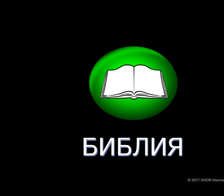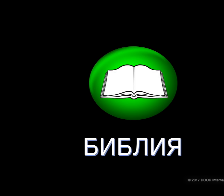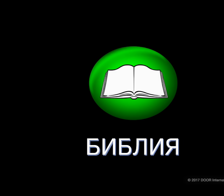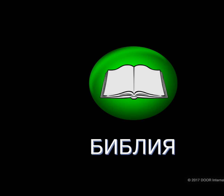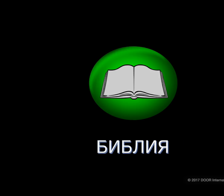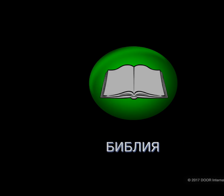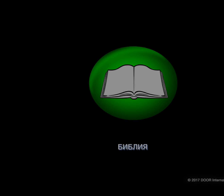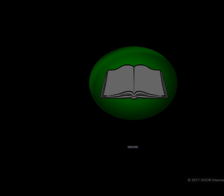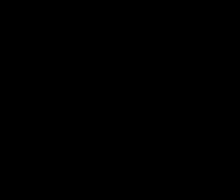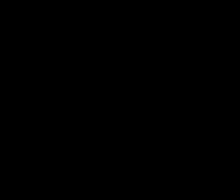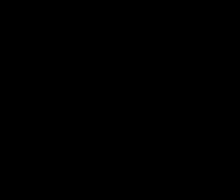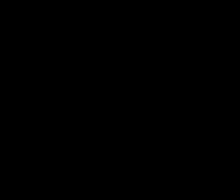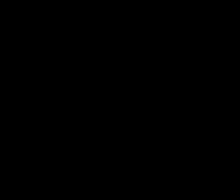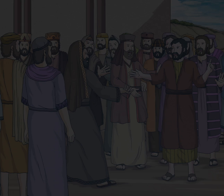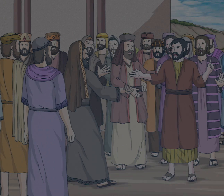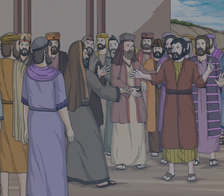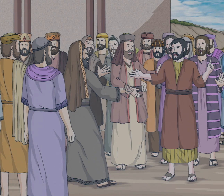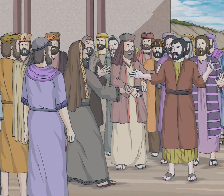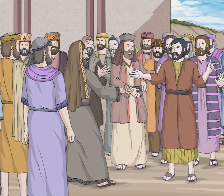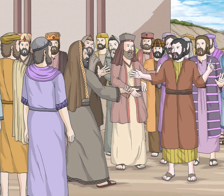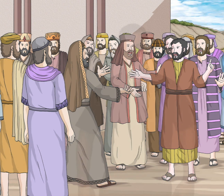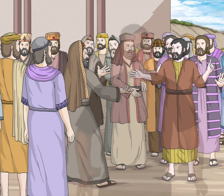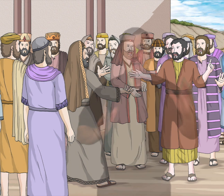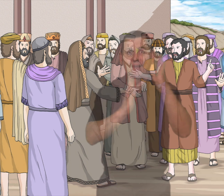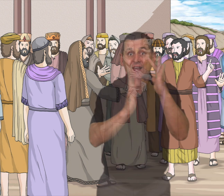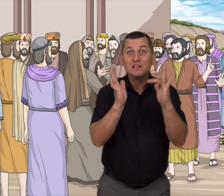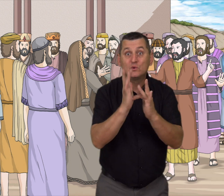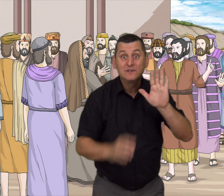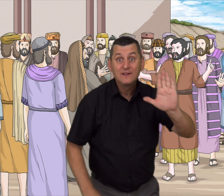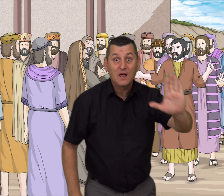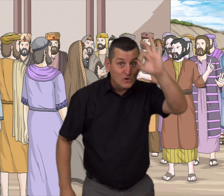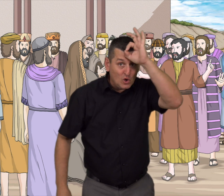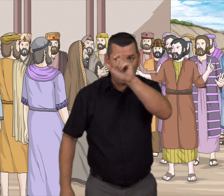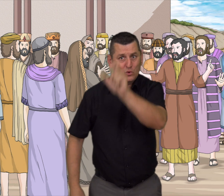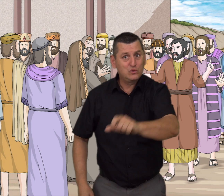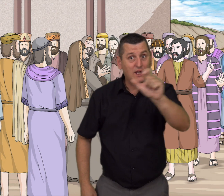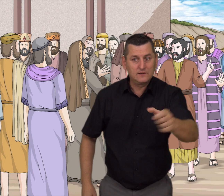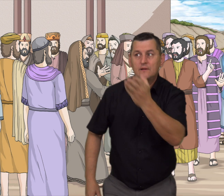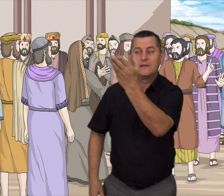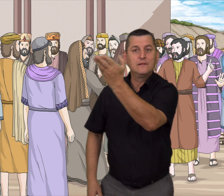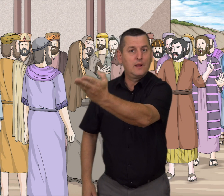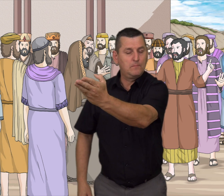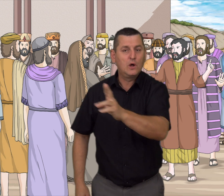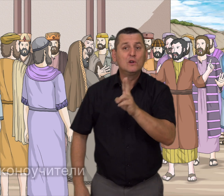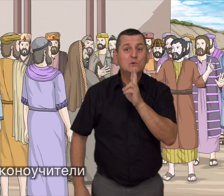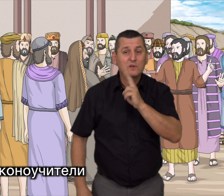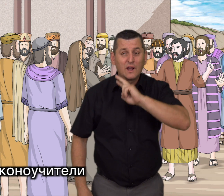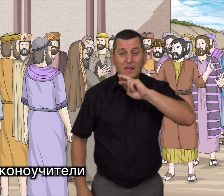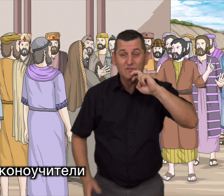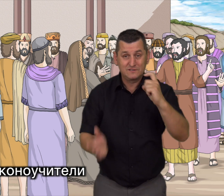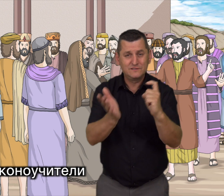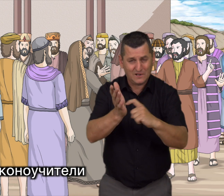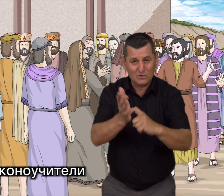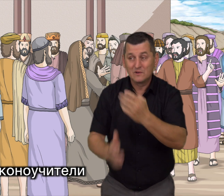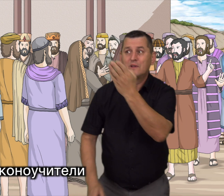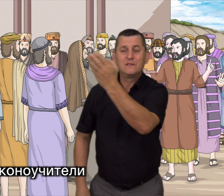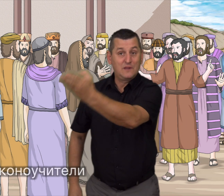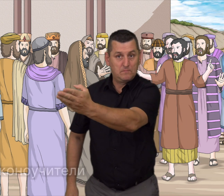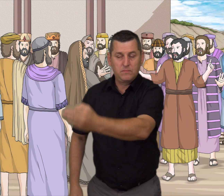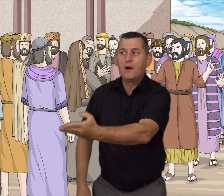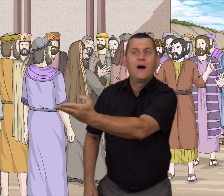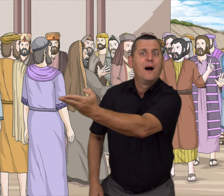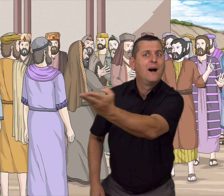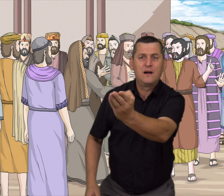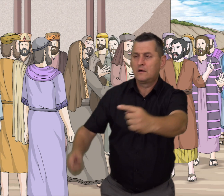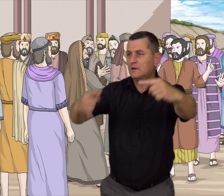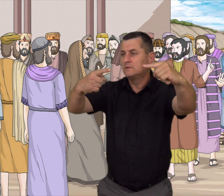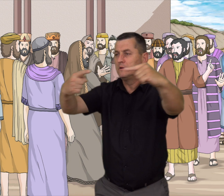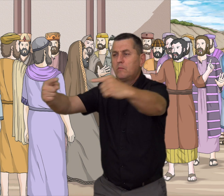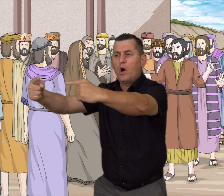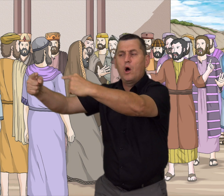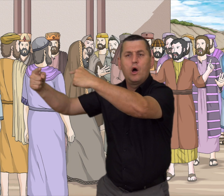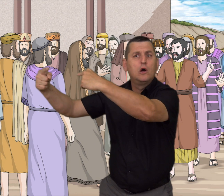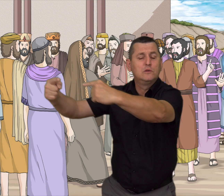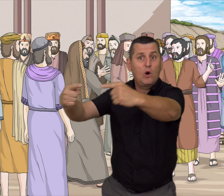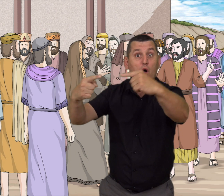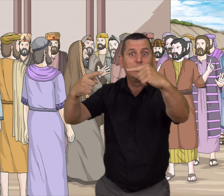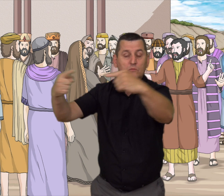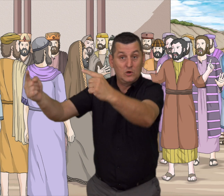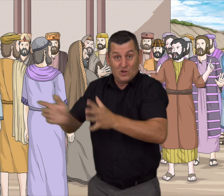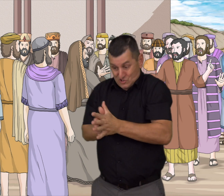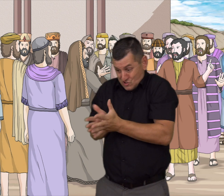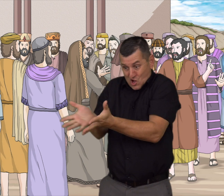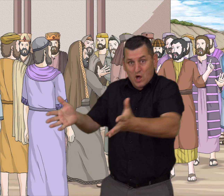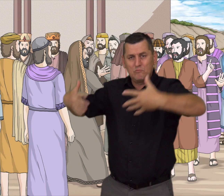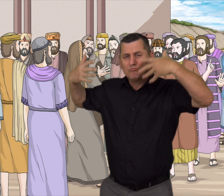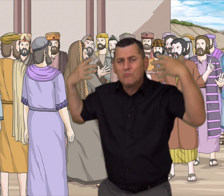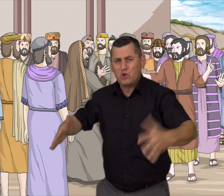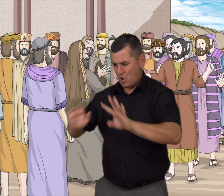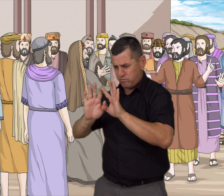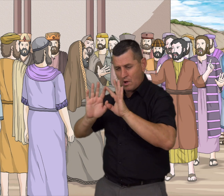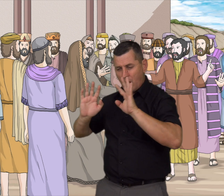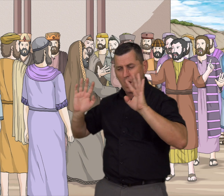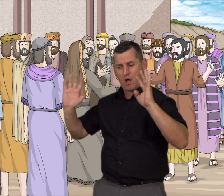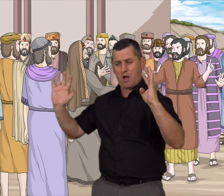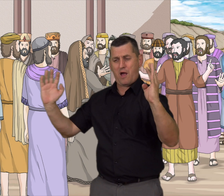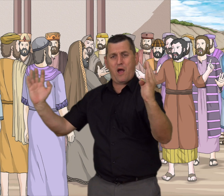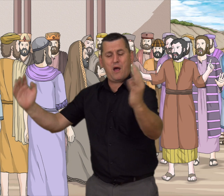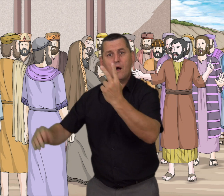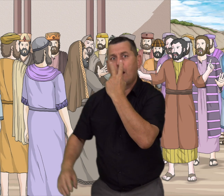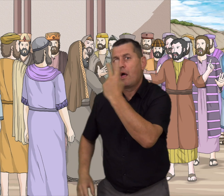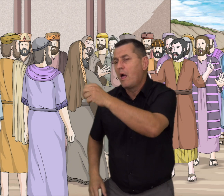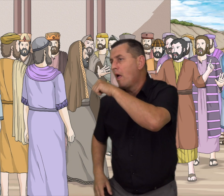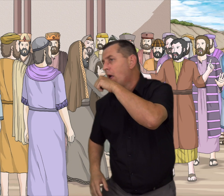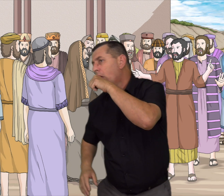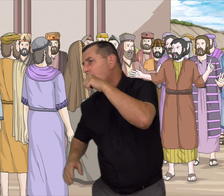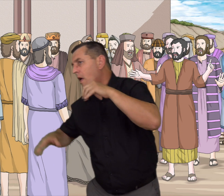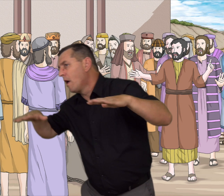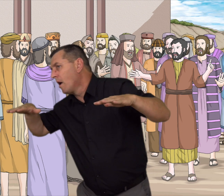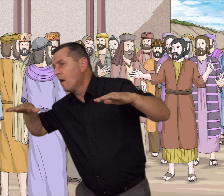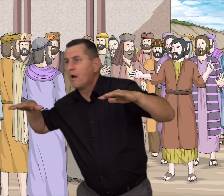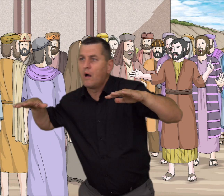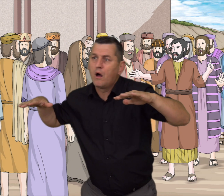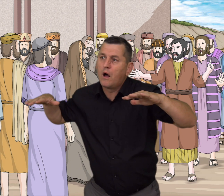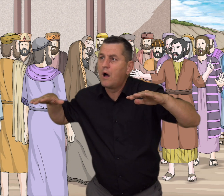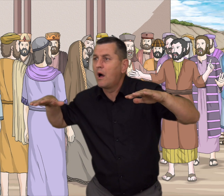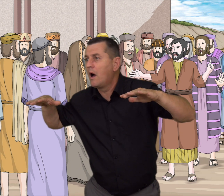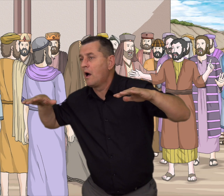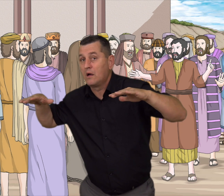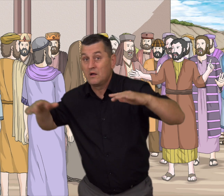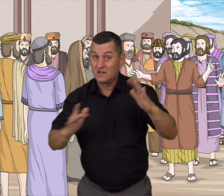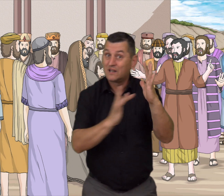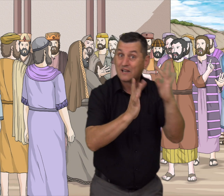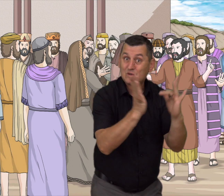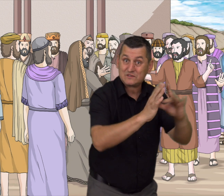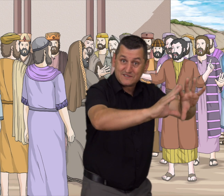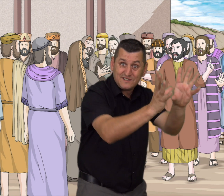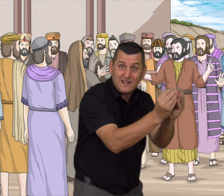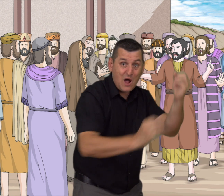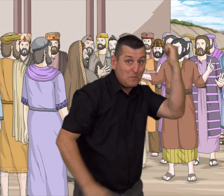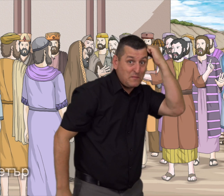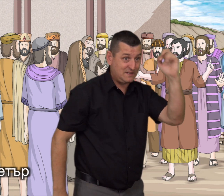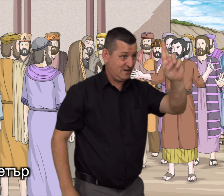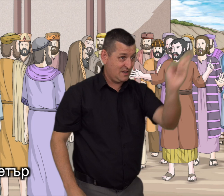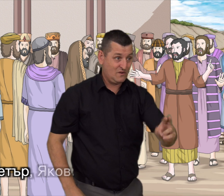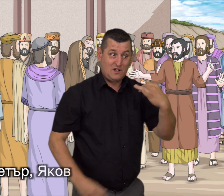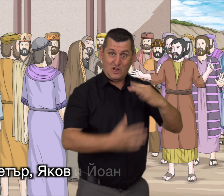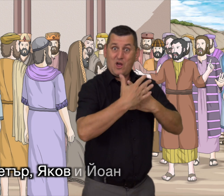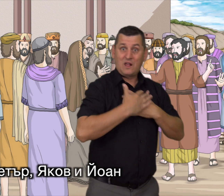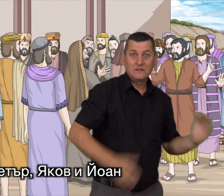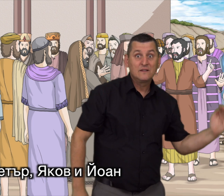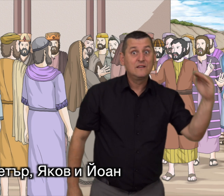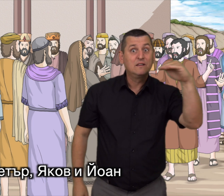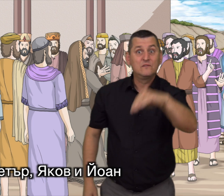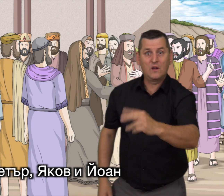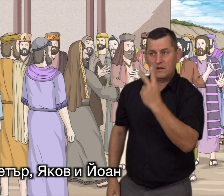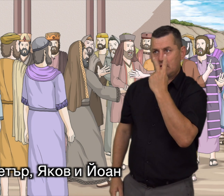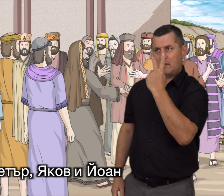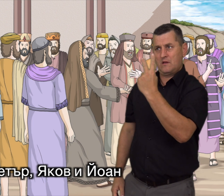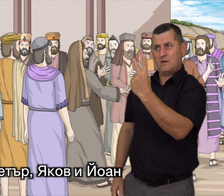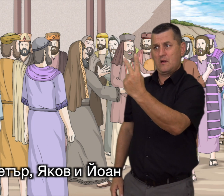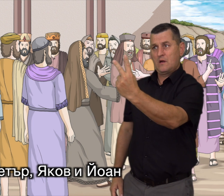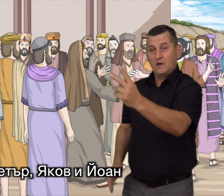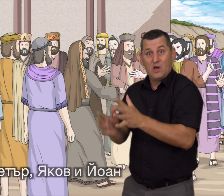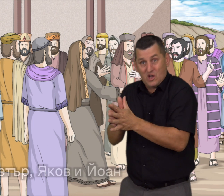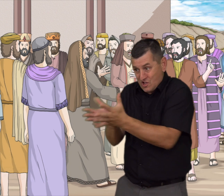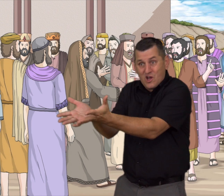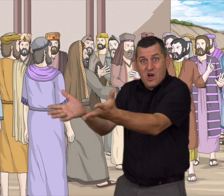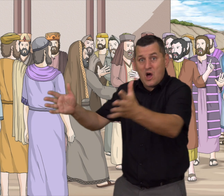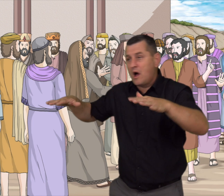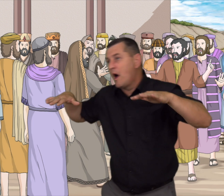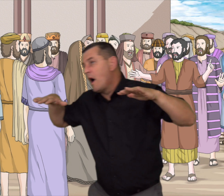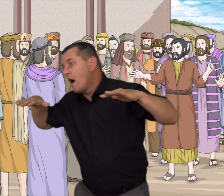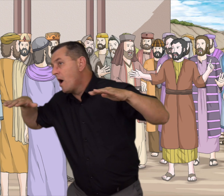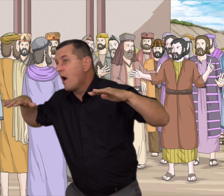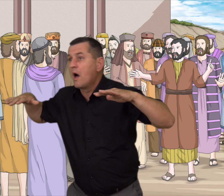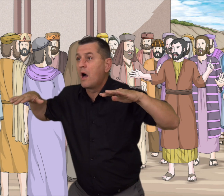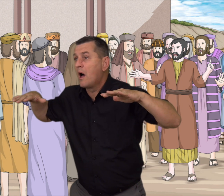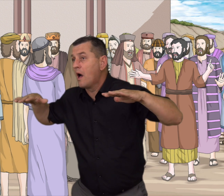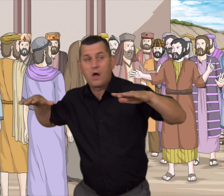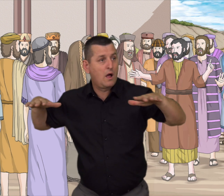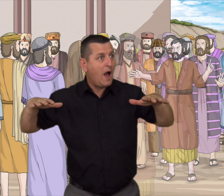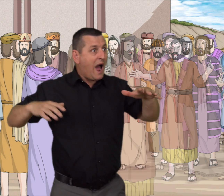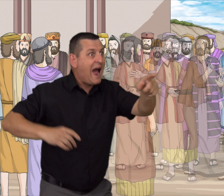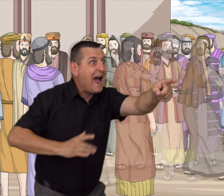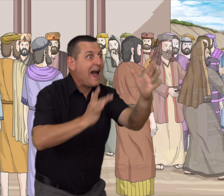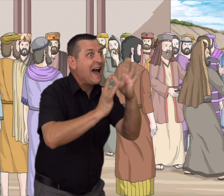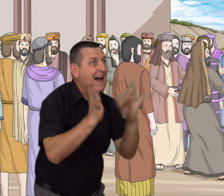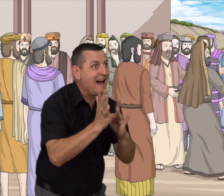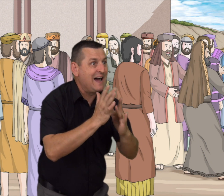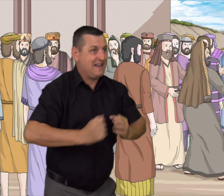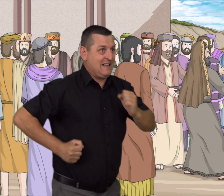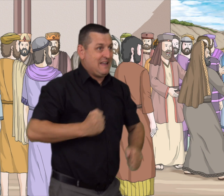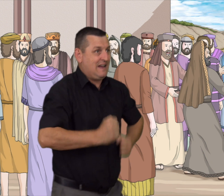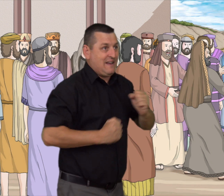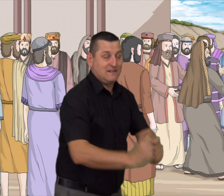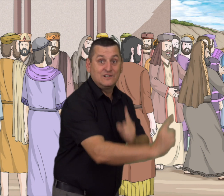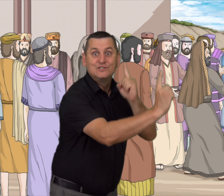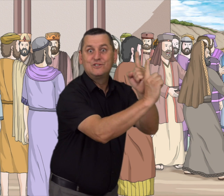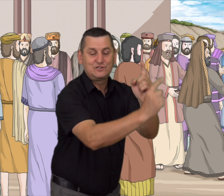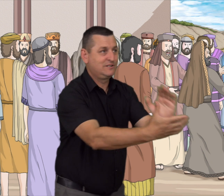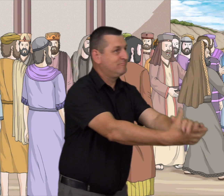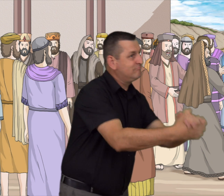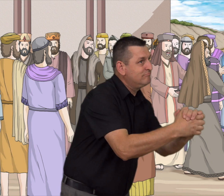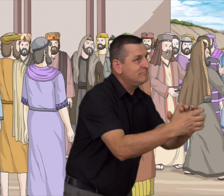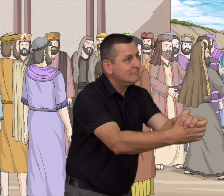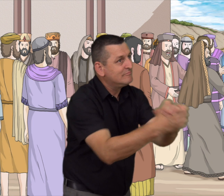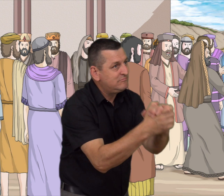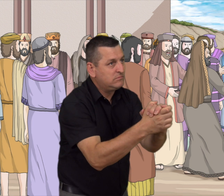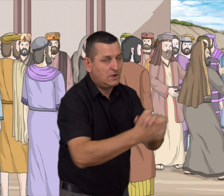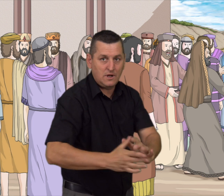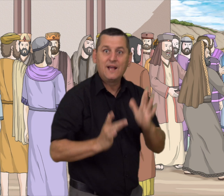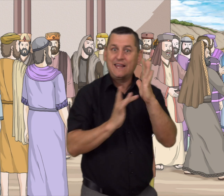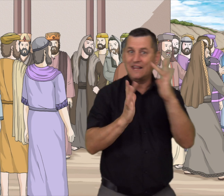When they returned to the other disciples, they saw a large crowd around them, and scribes arguing with them.